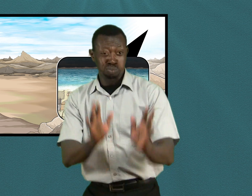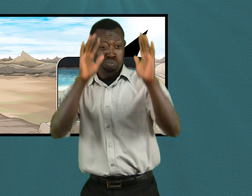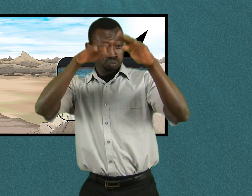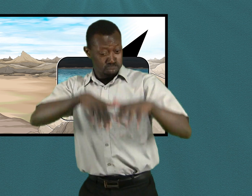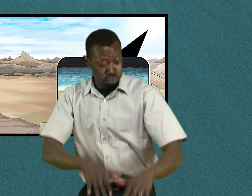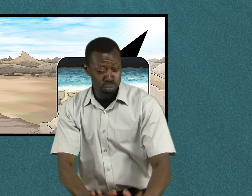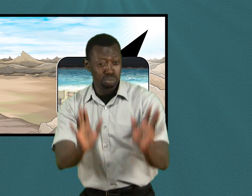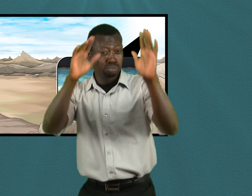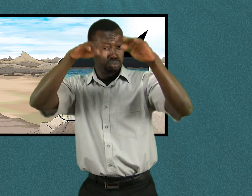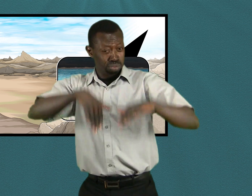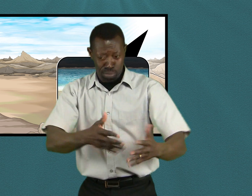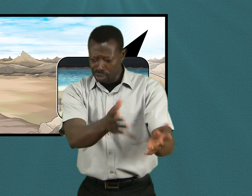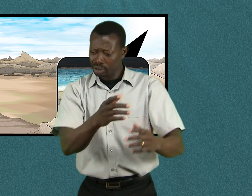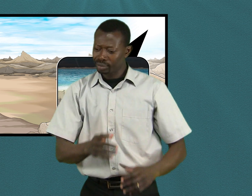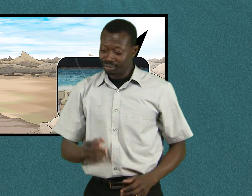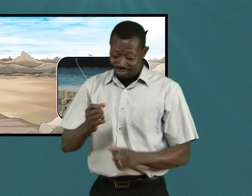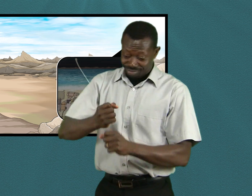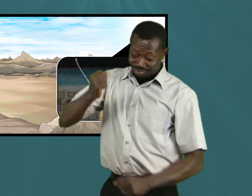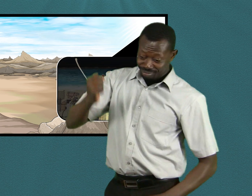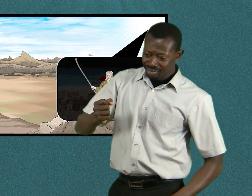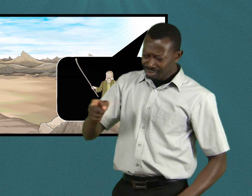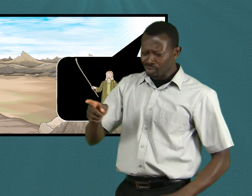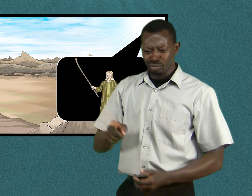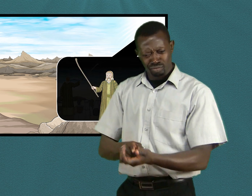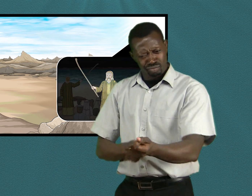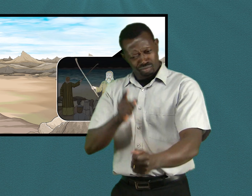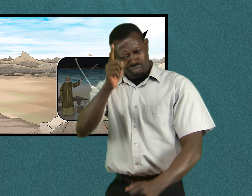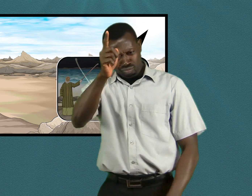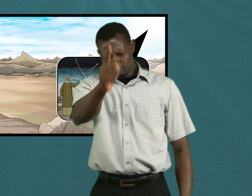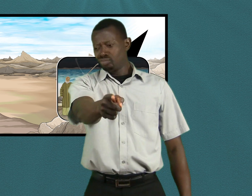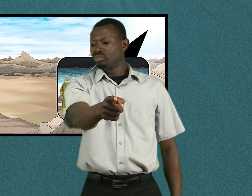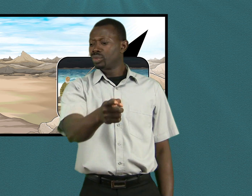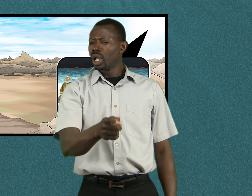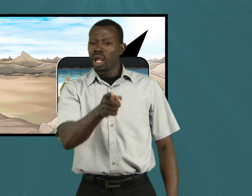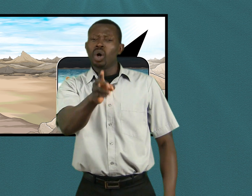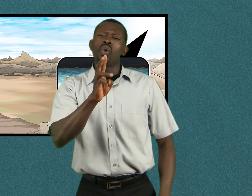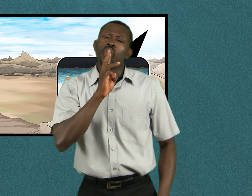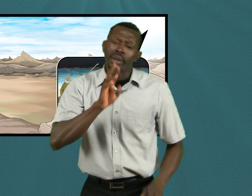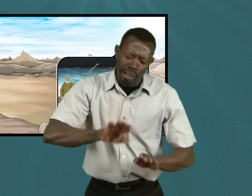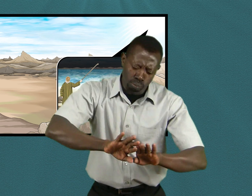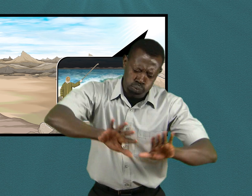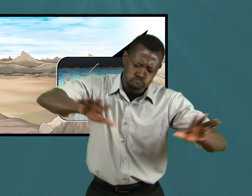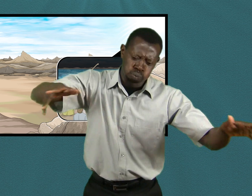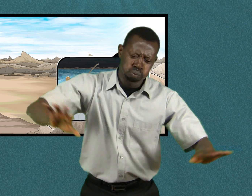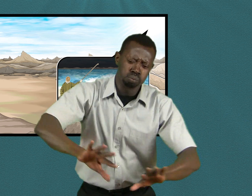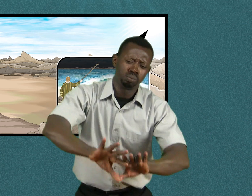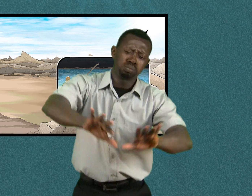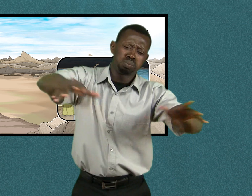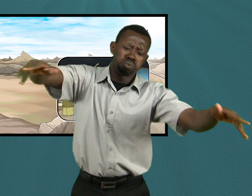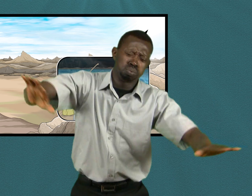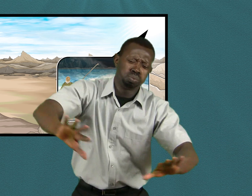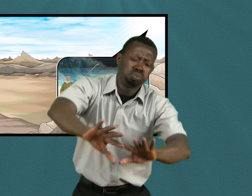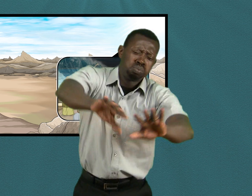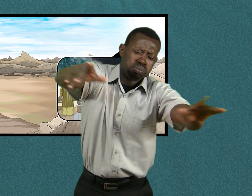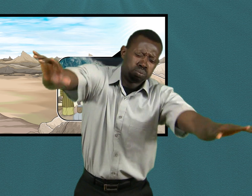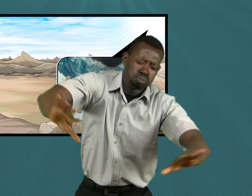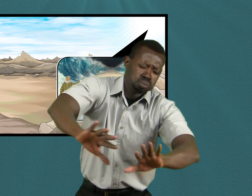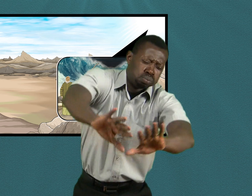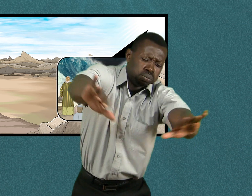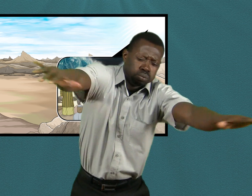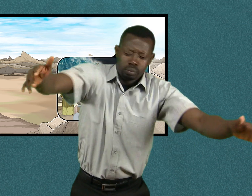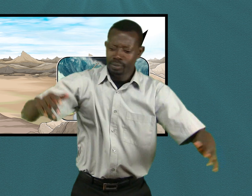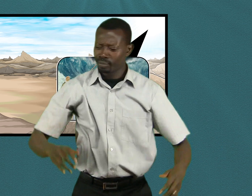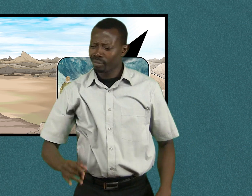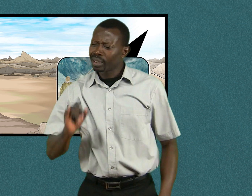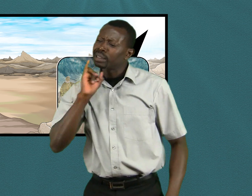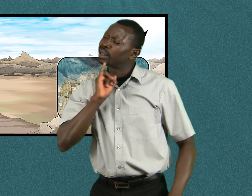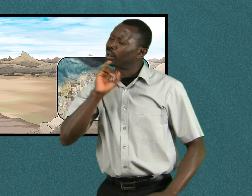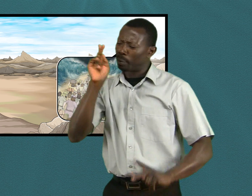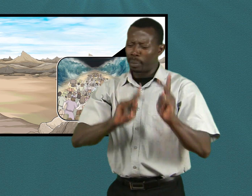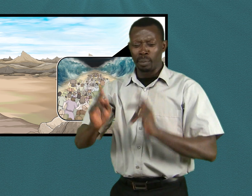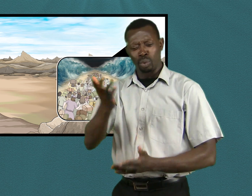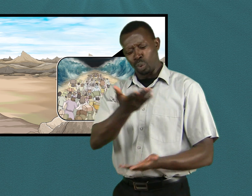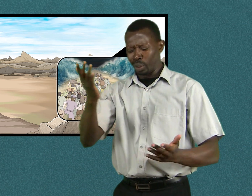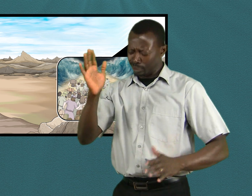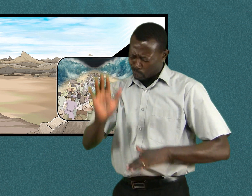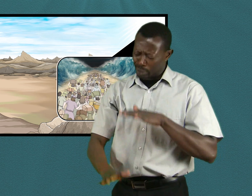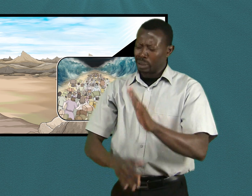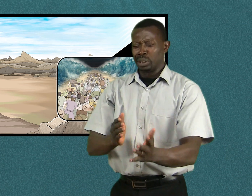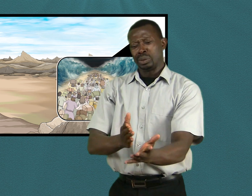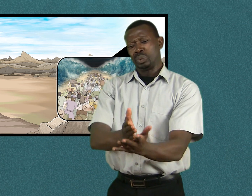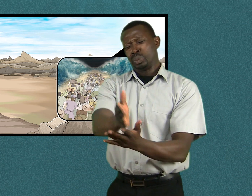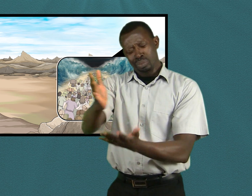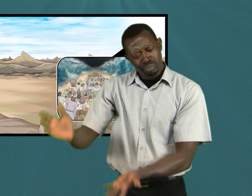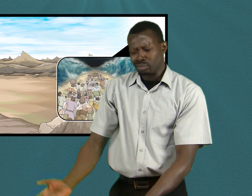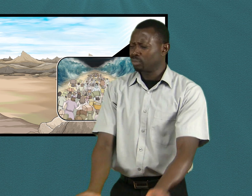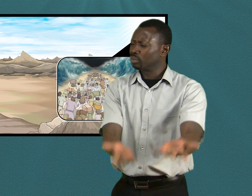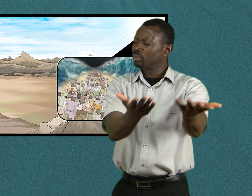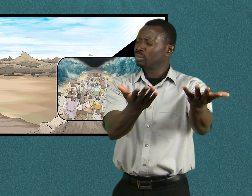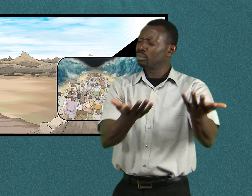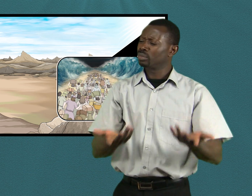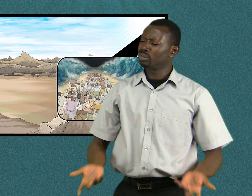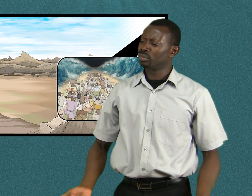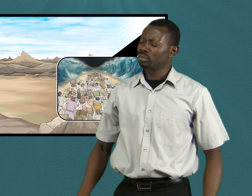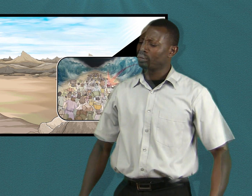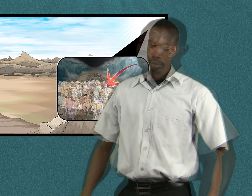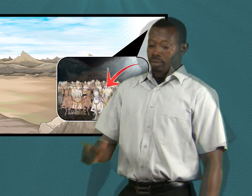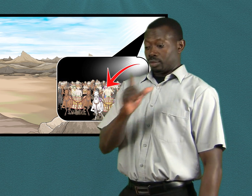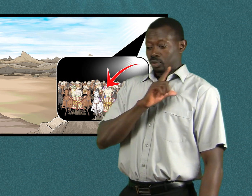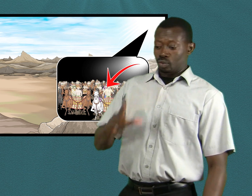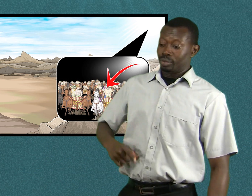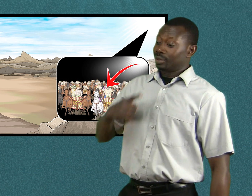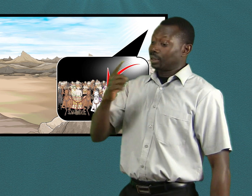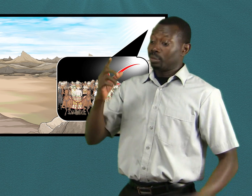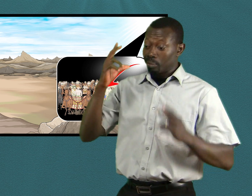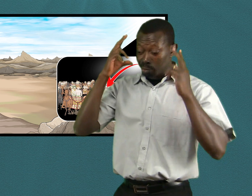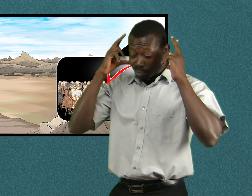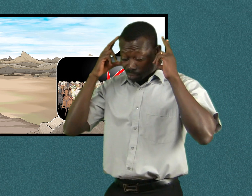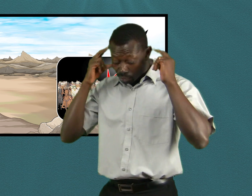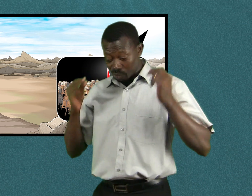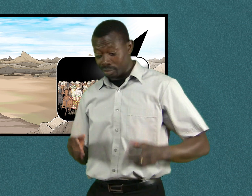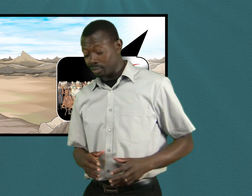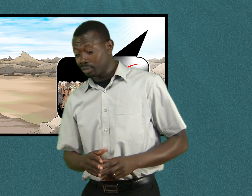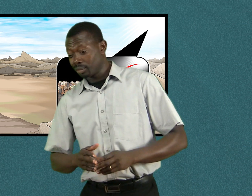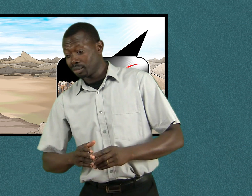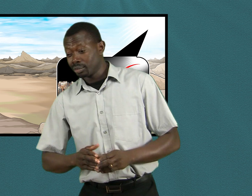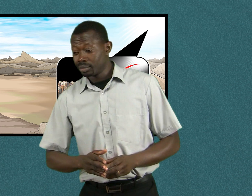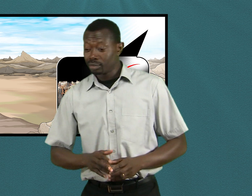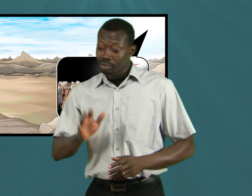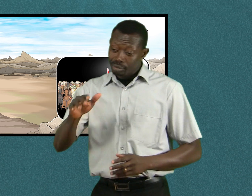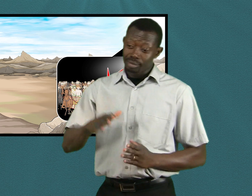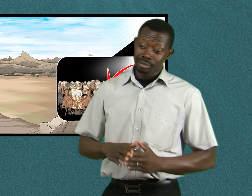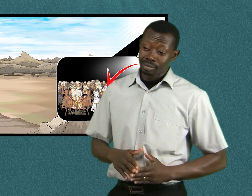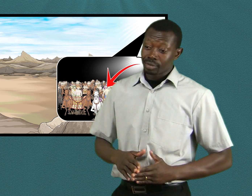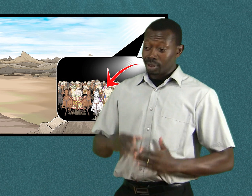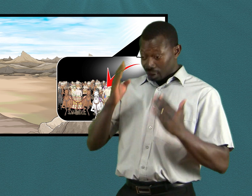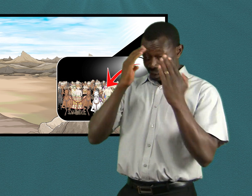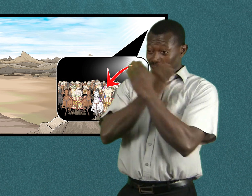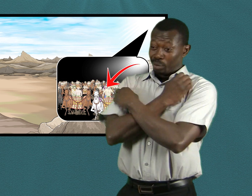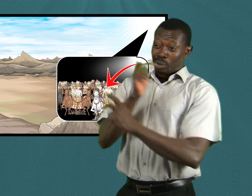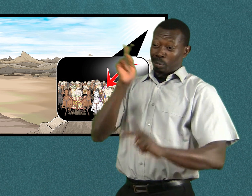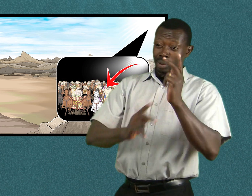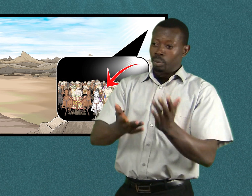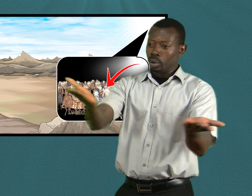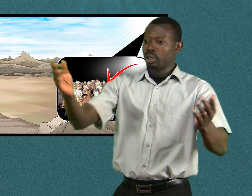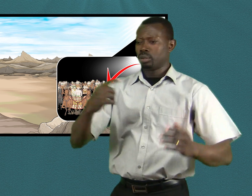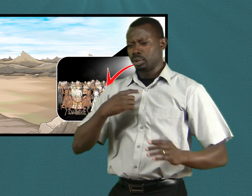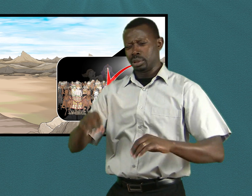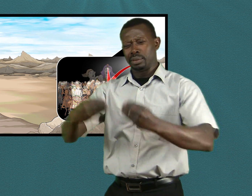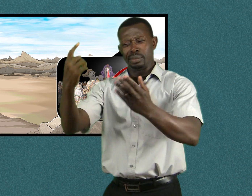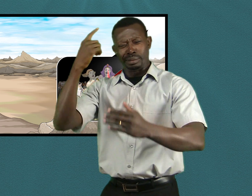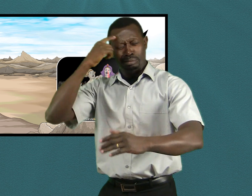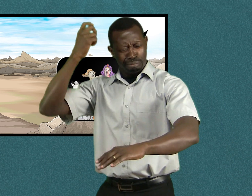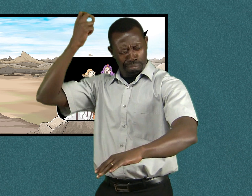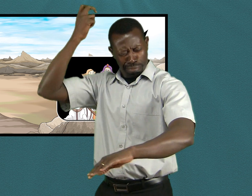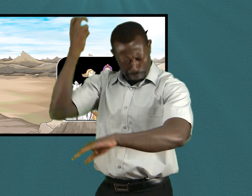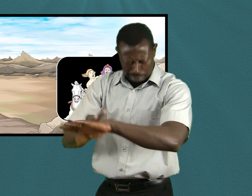And as for you, lift up your staff and stretch out your hand over the sea and divide it, so that the Israelites can go through the sea on dry ground.